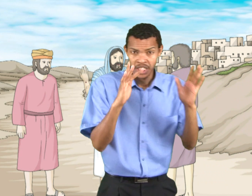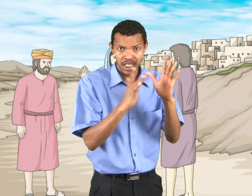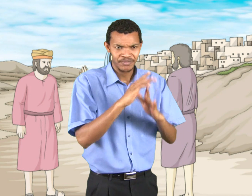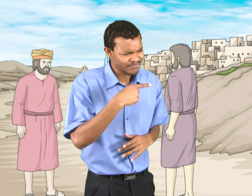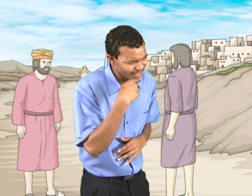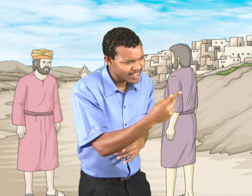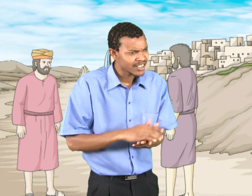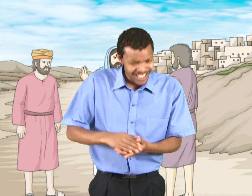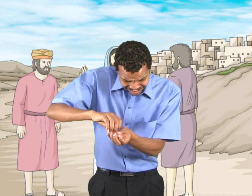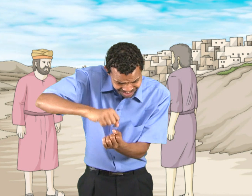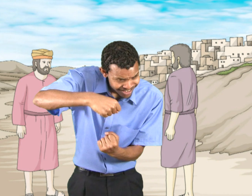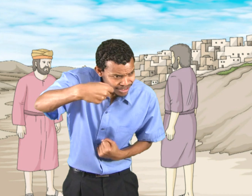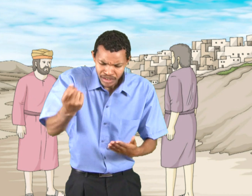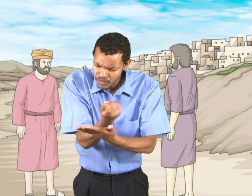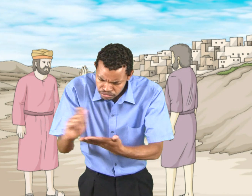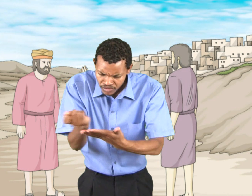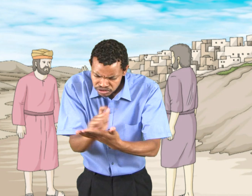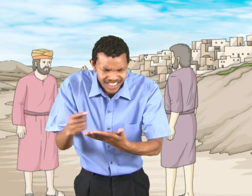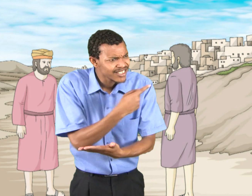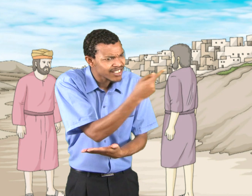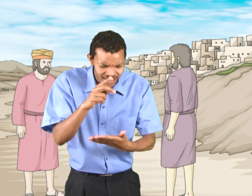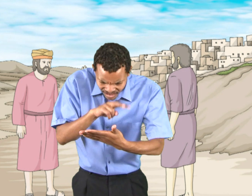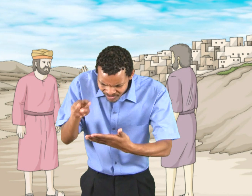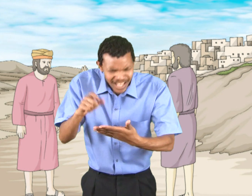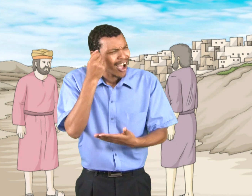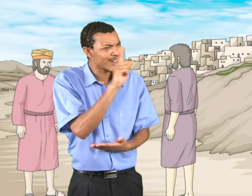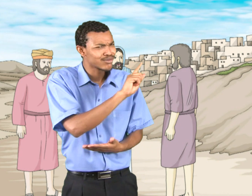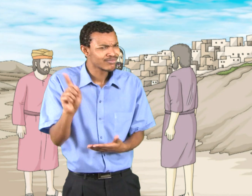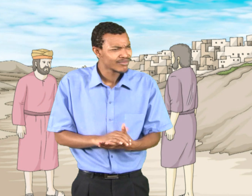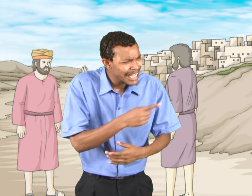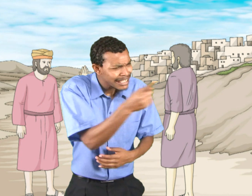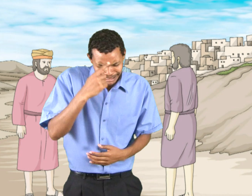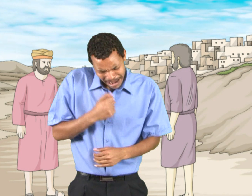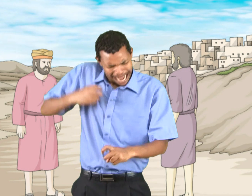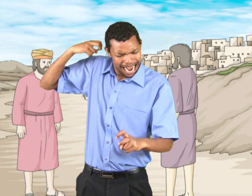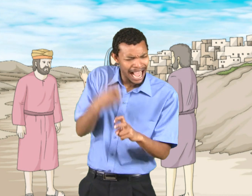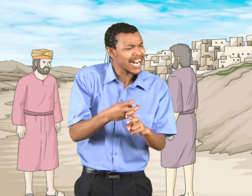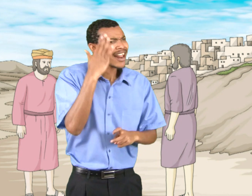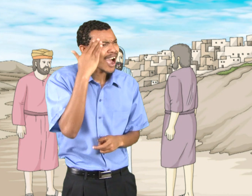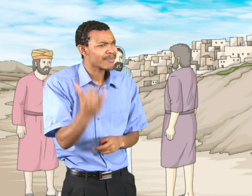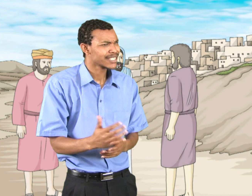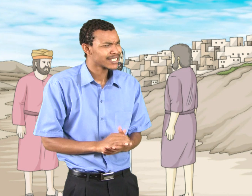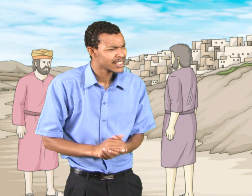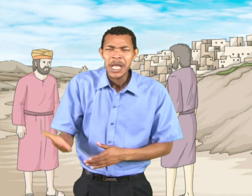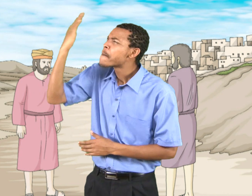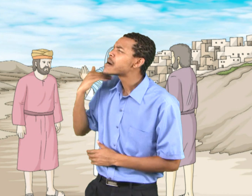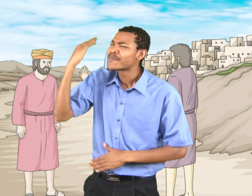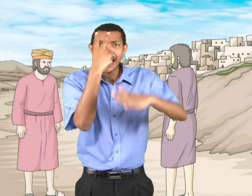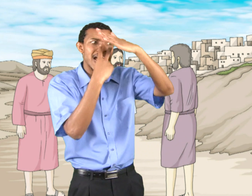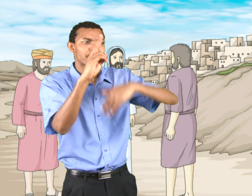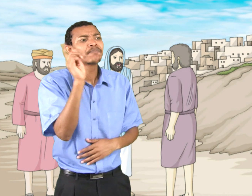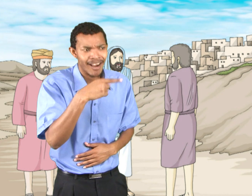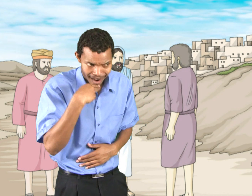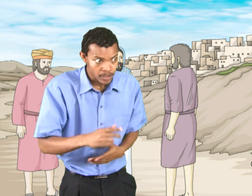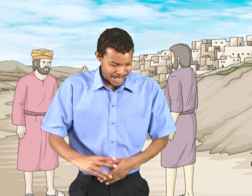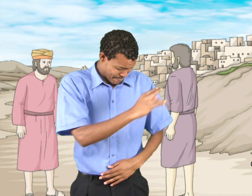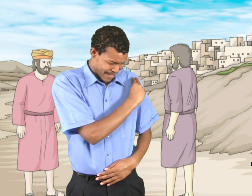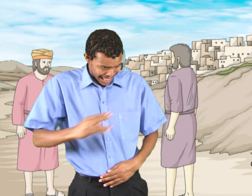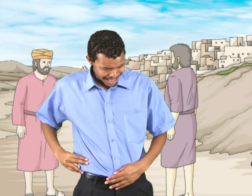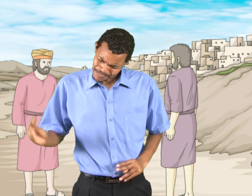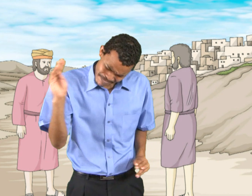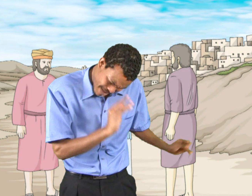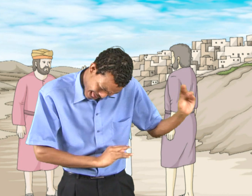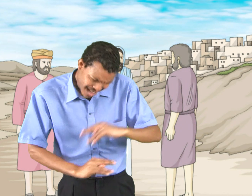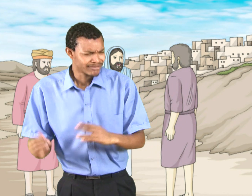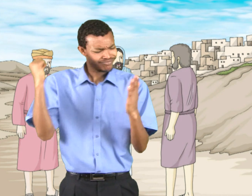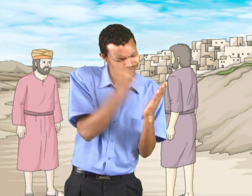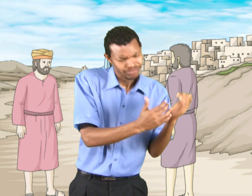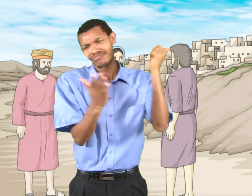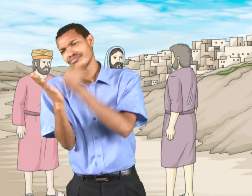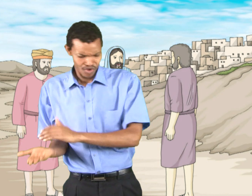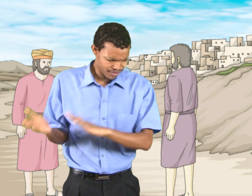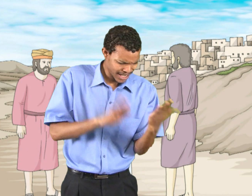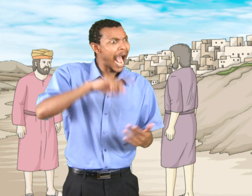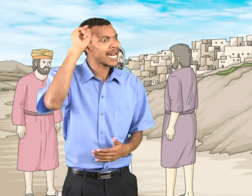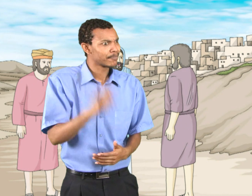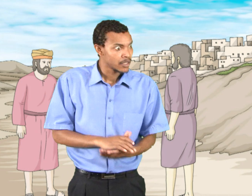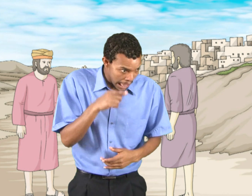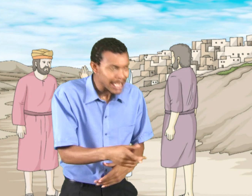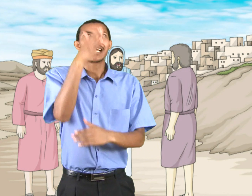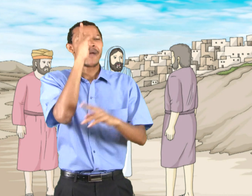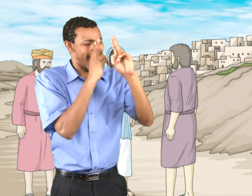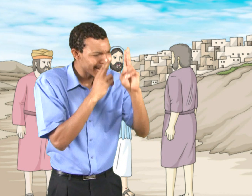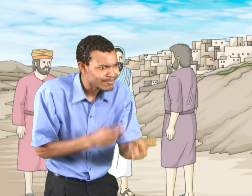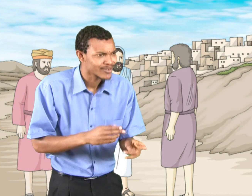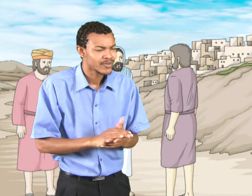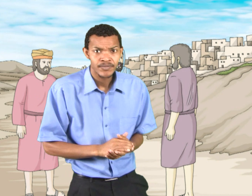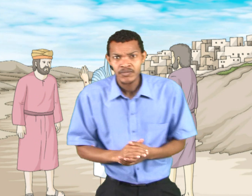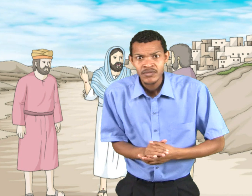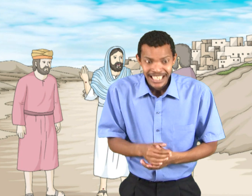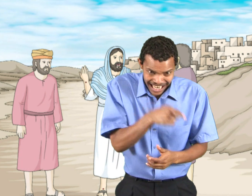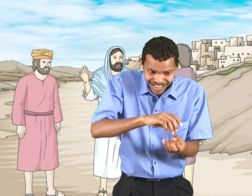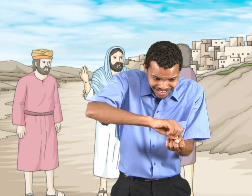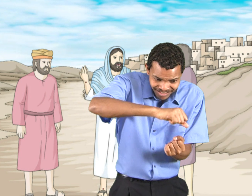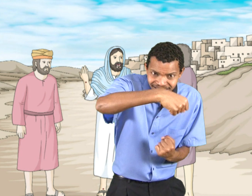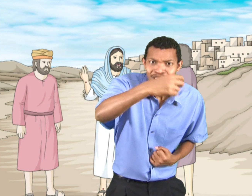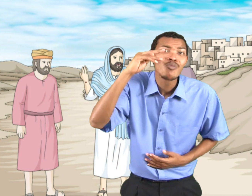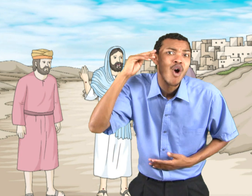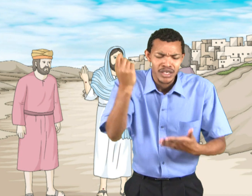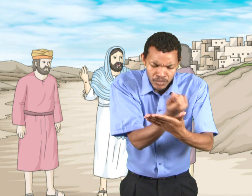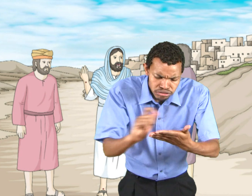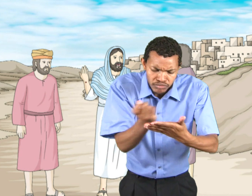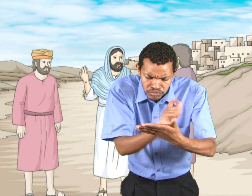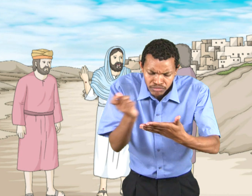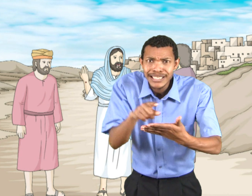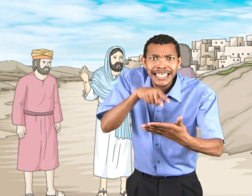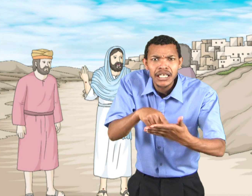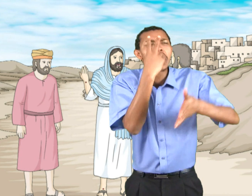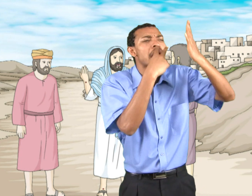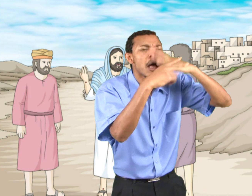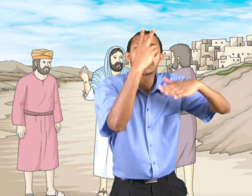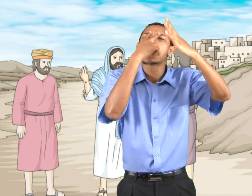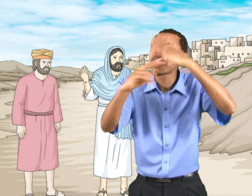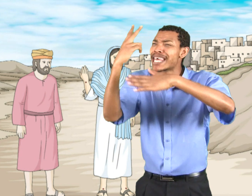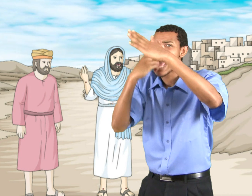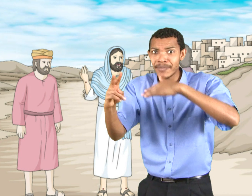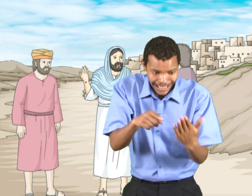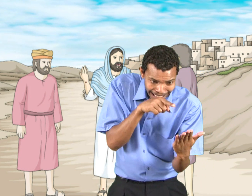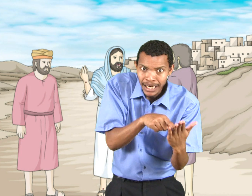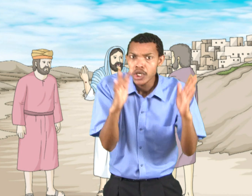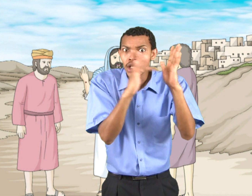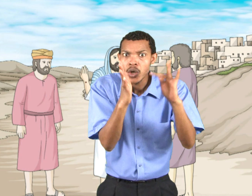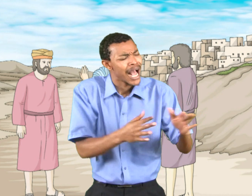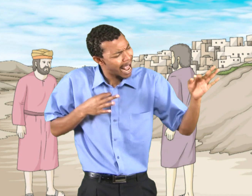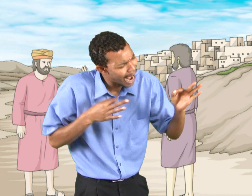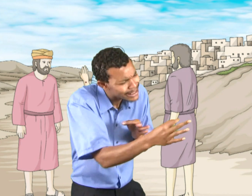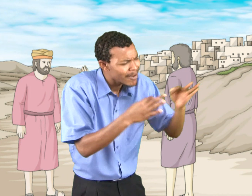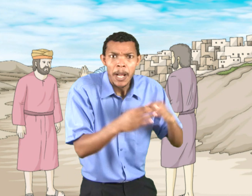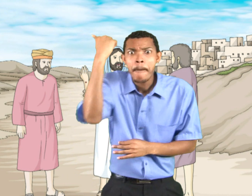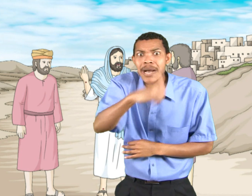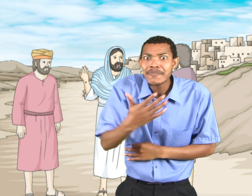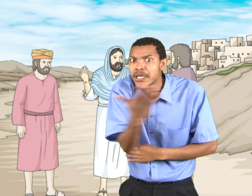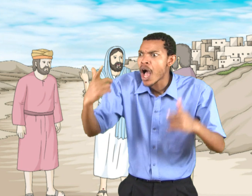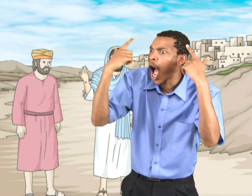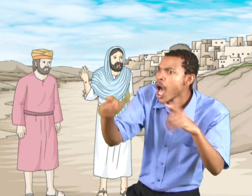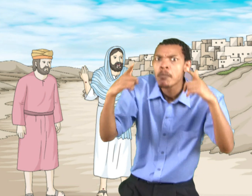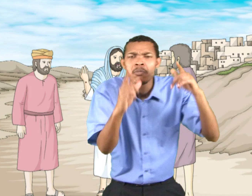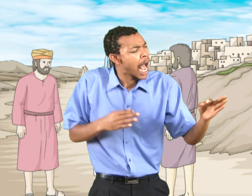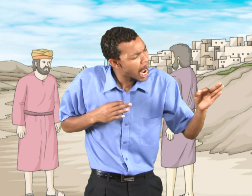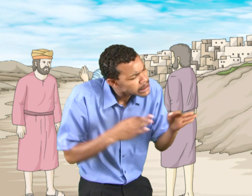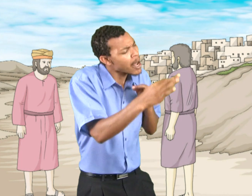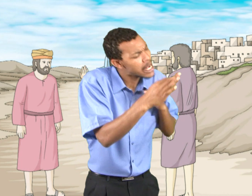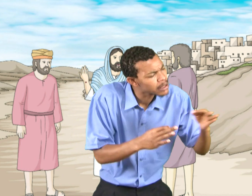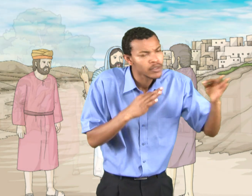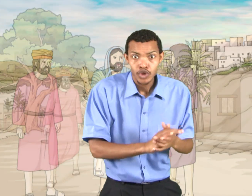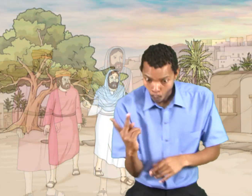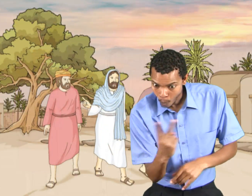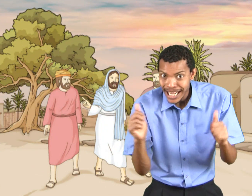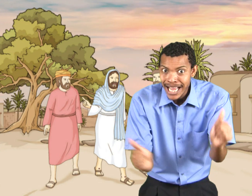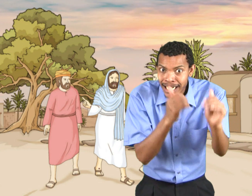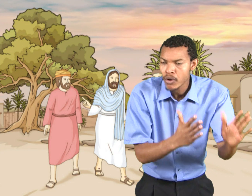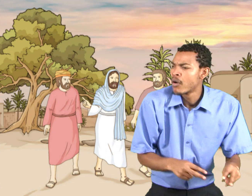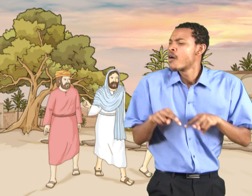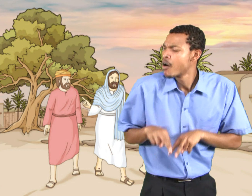Was it not necessary for the Christ to suffer these things and then to enter His glory?” And beginning with Moses and all the Prophets, He explained to them what was written in all the Scriptures about Himself.